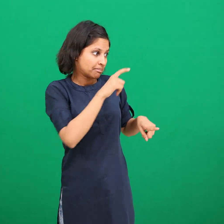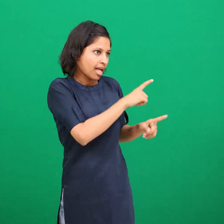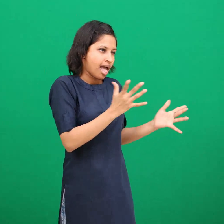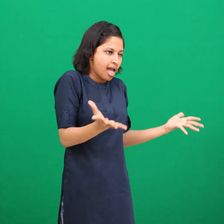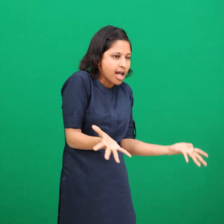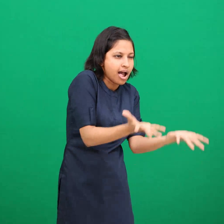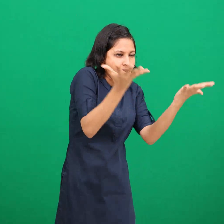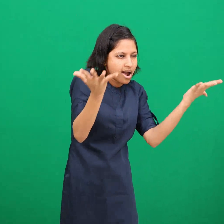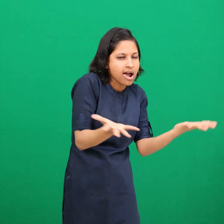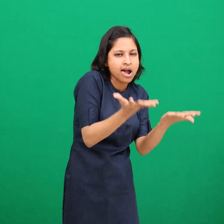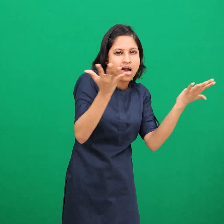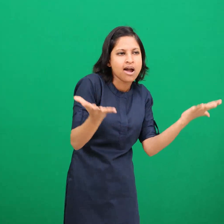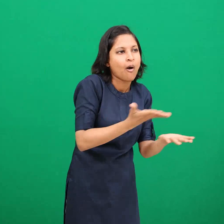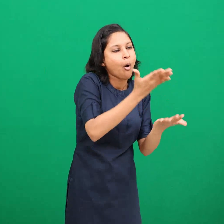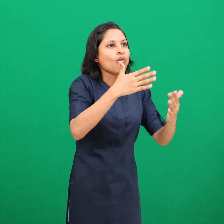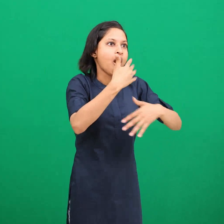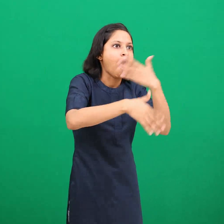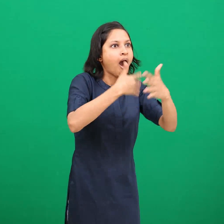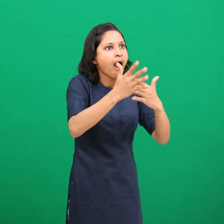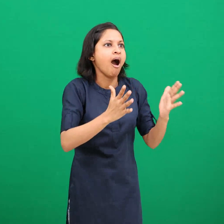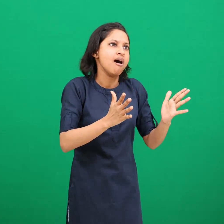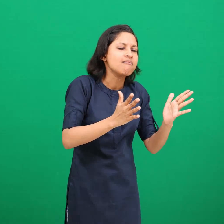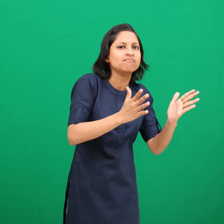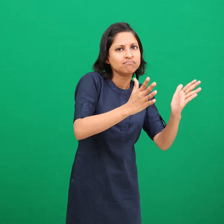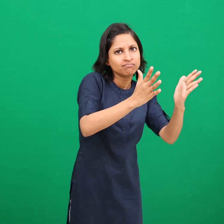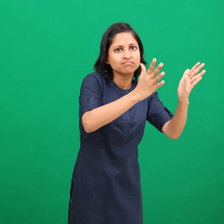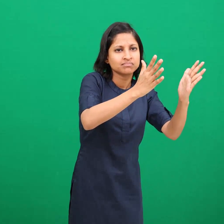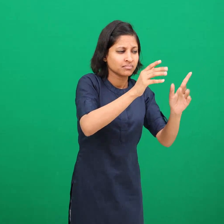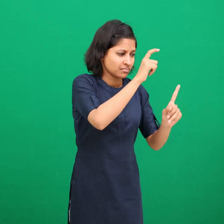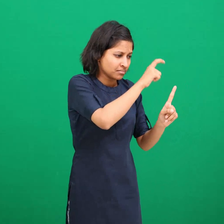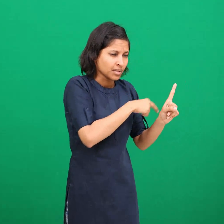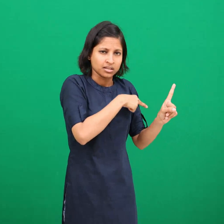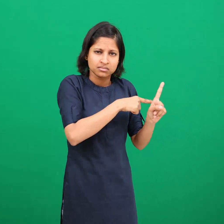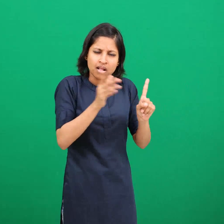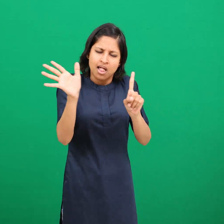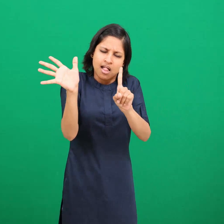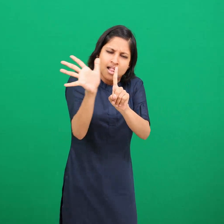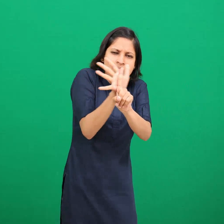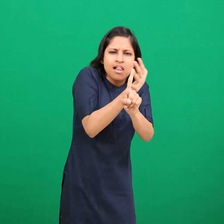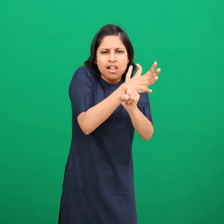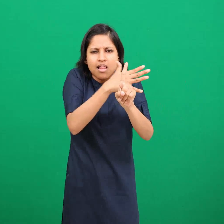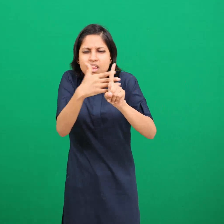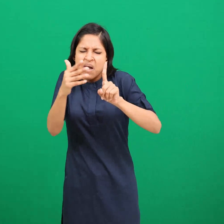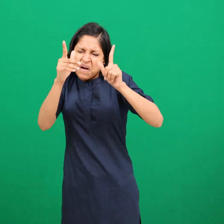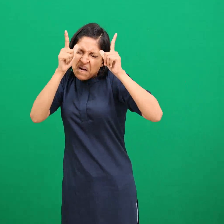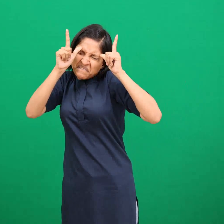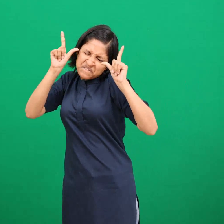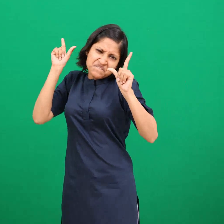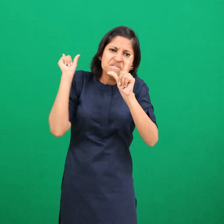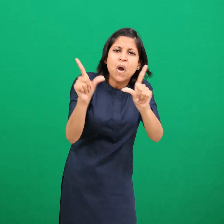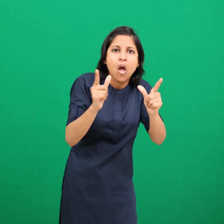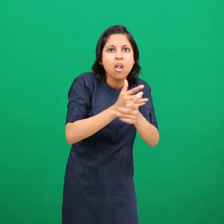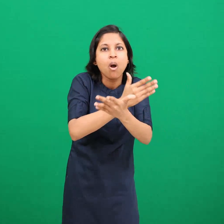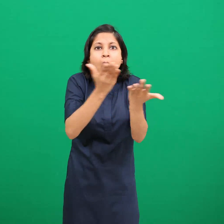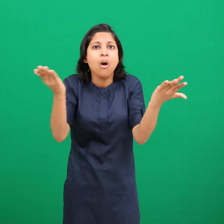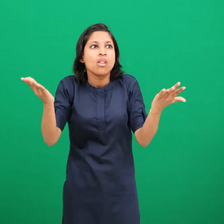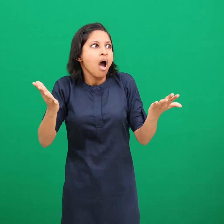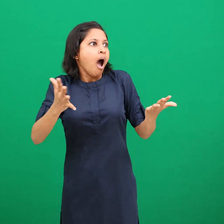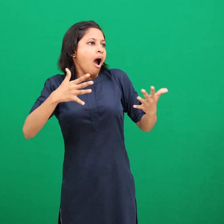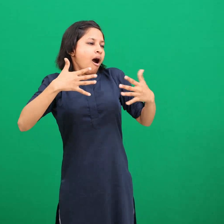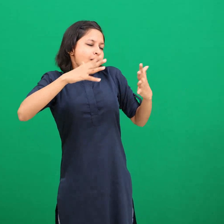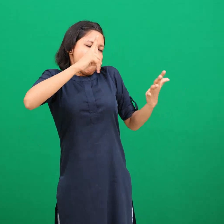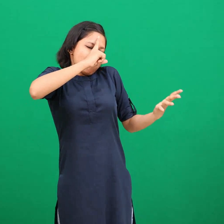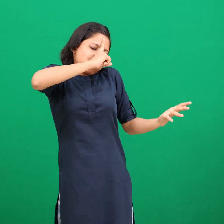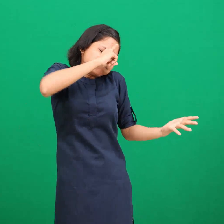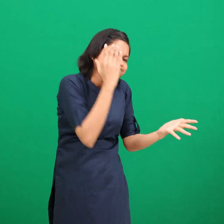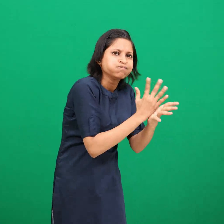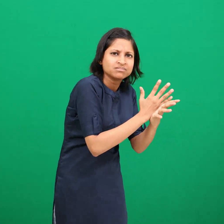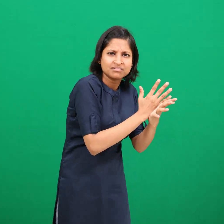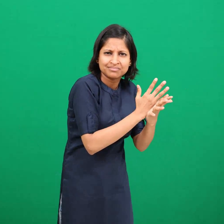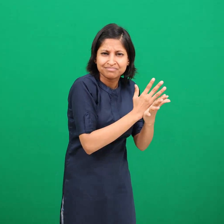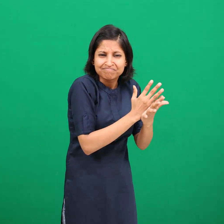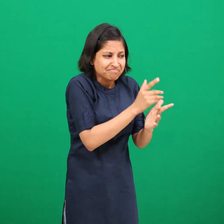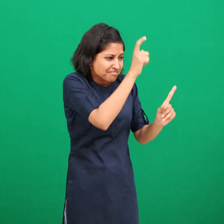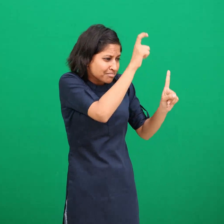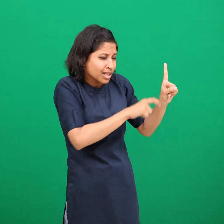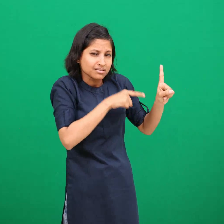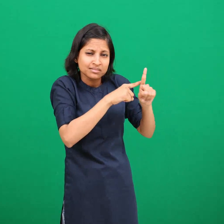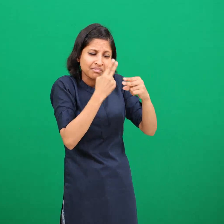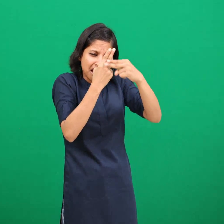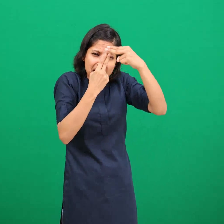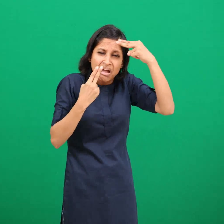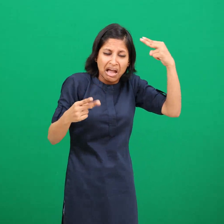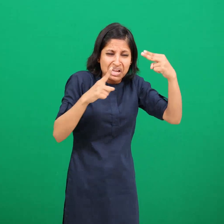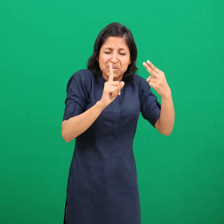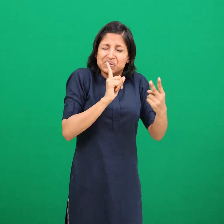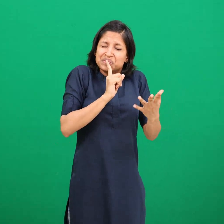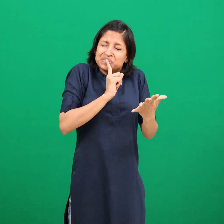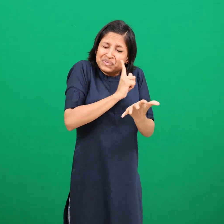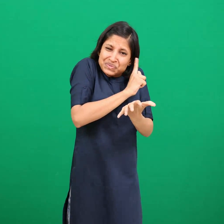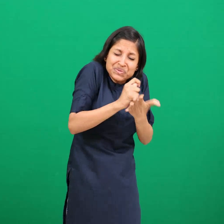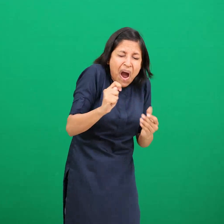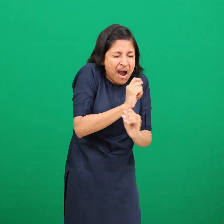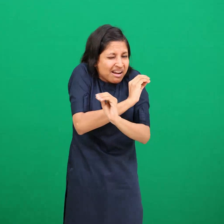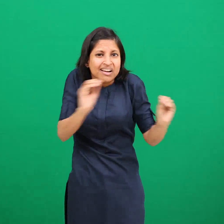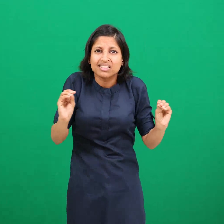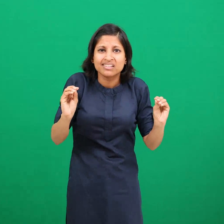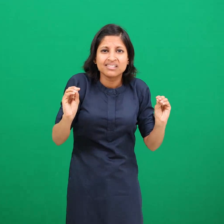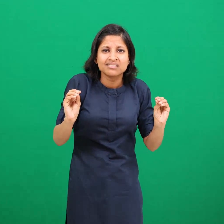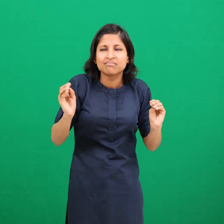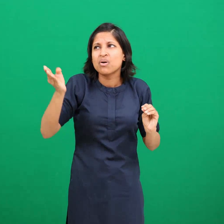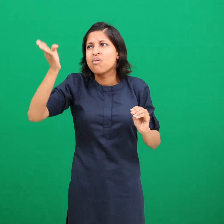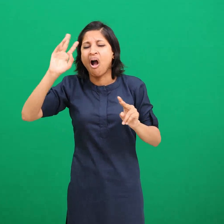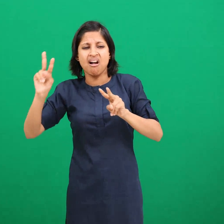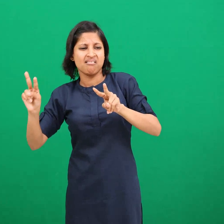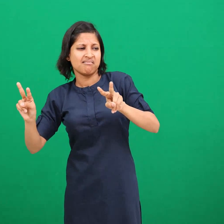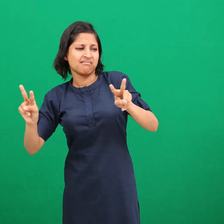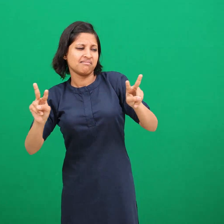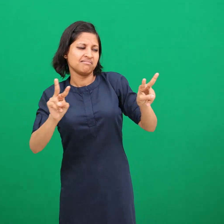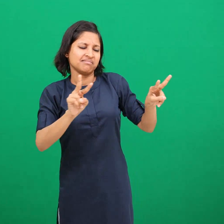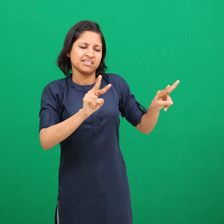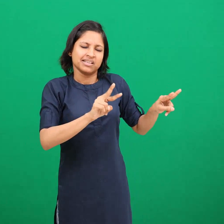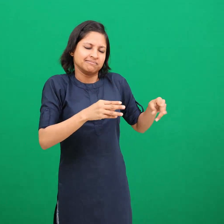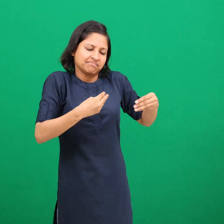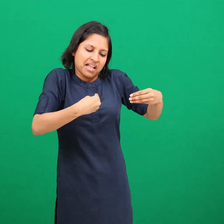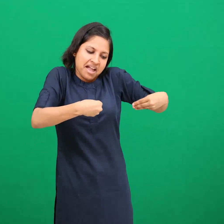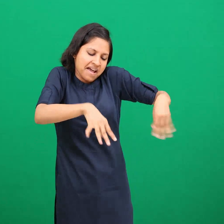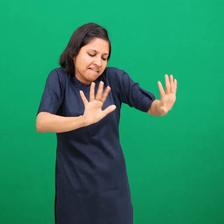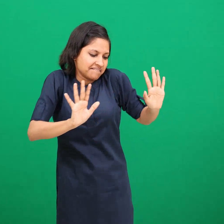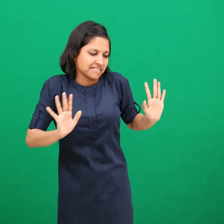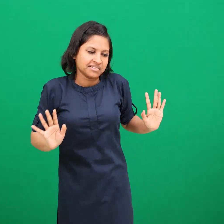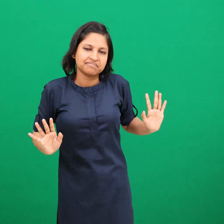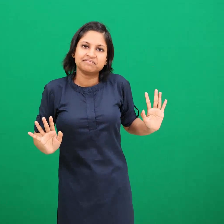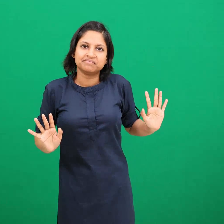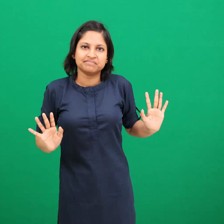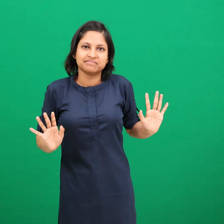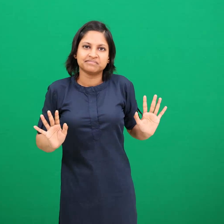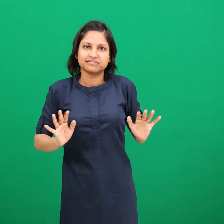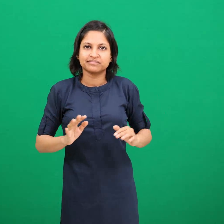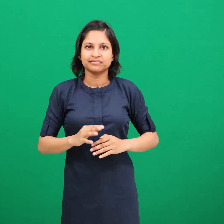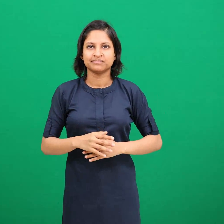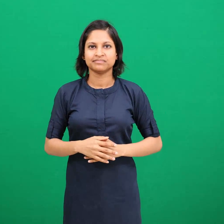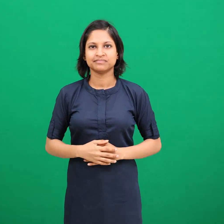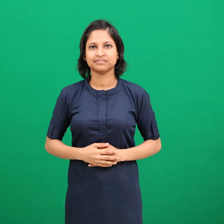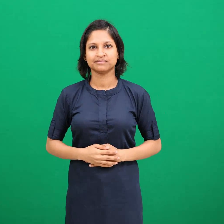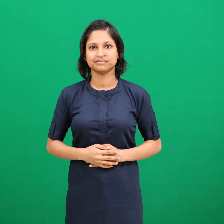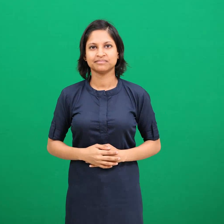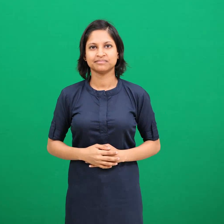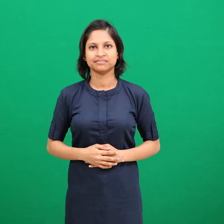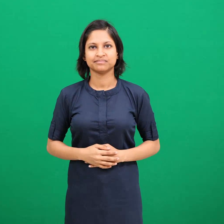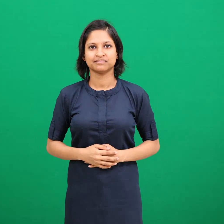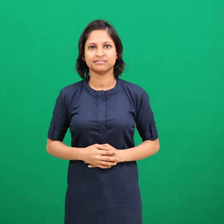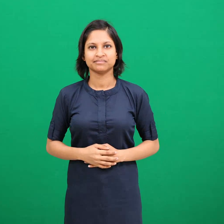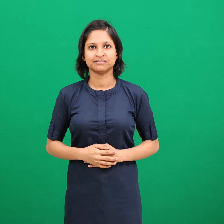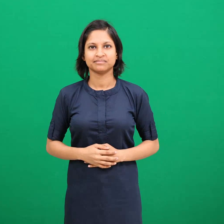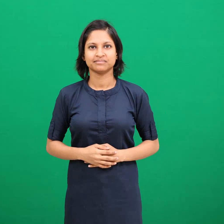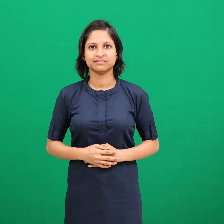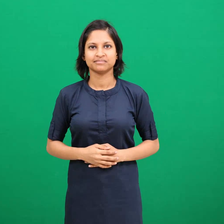For this reason God will send them a powerful delusion so that they believe the lie,